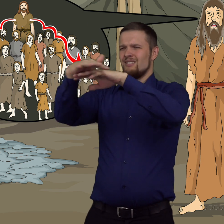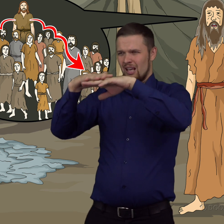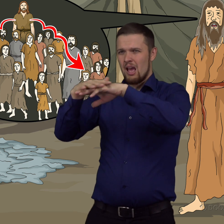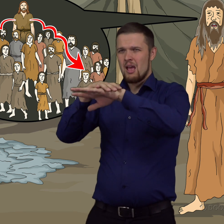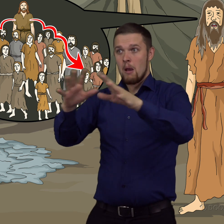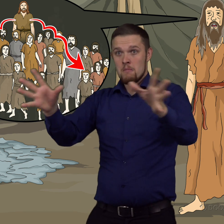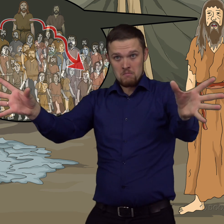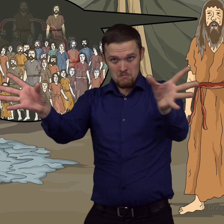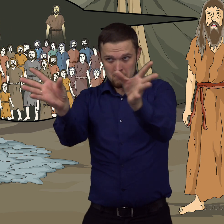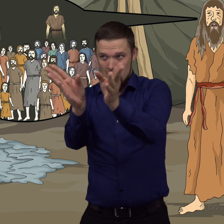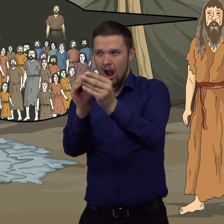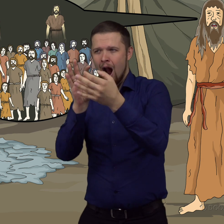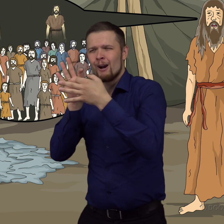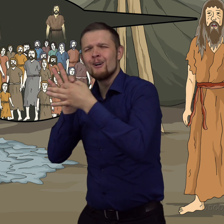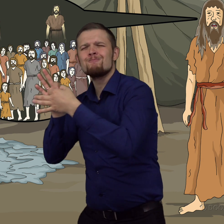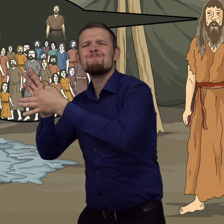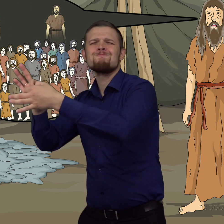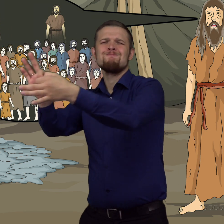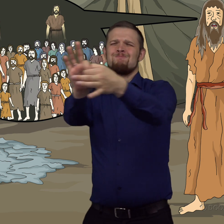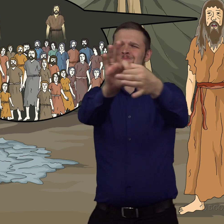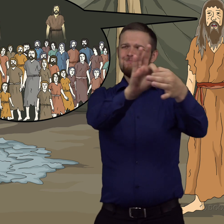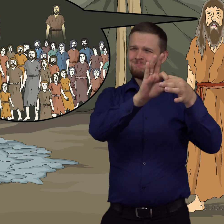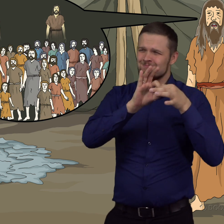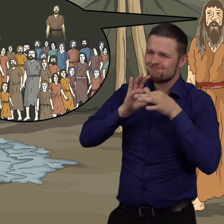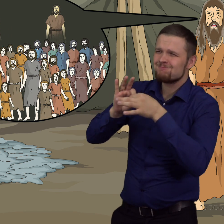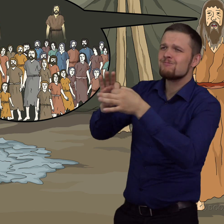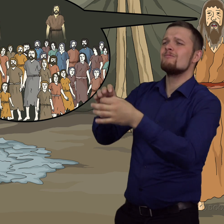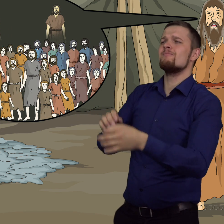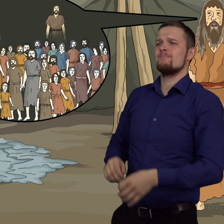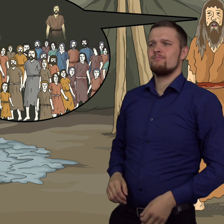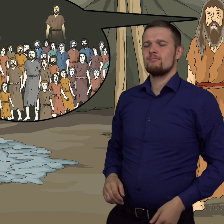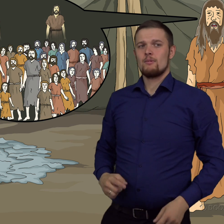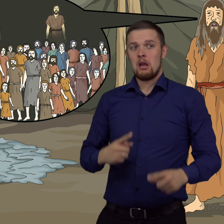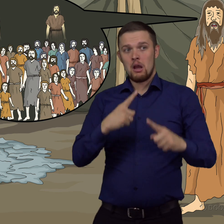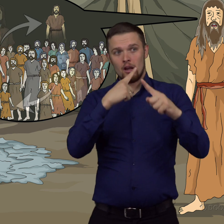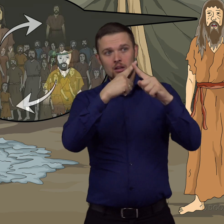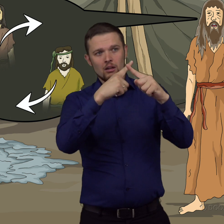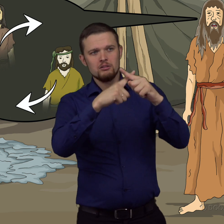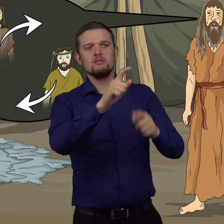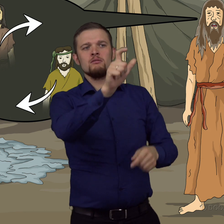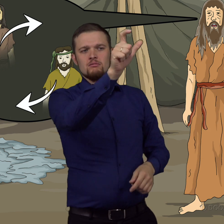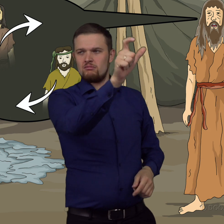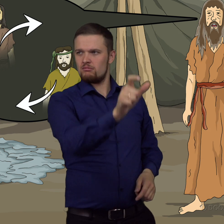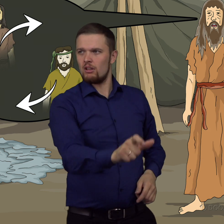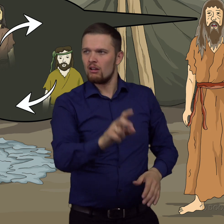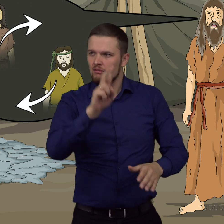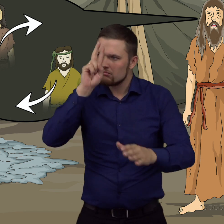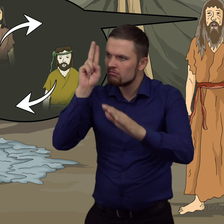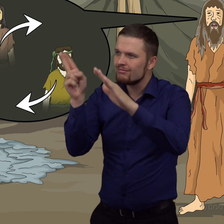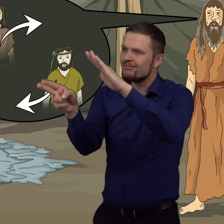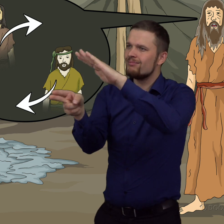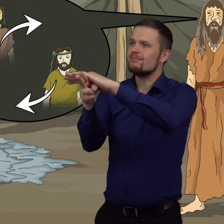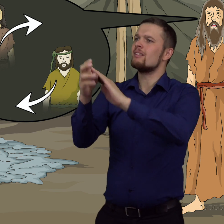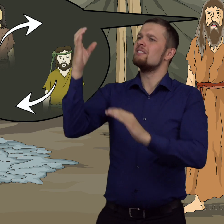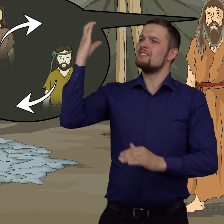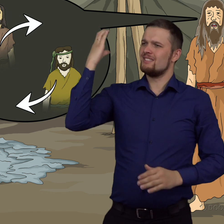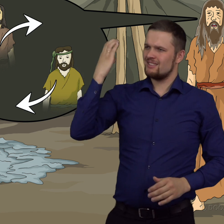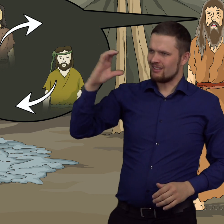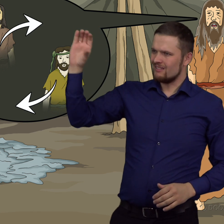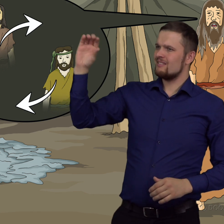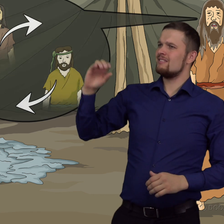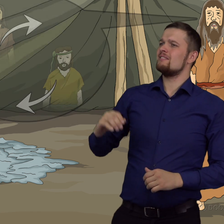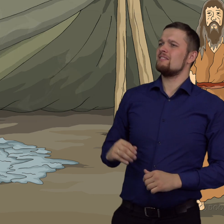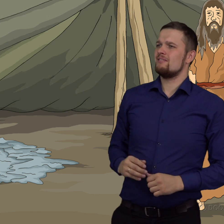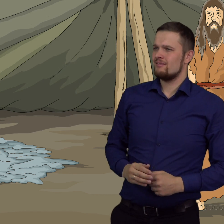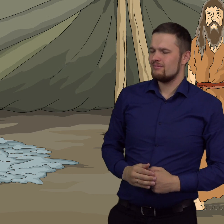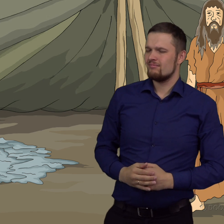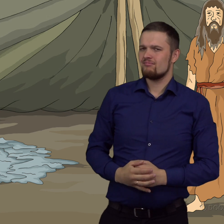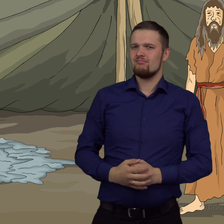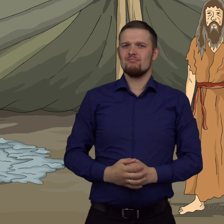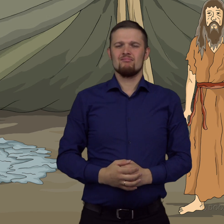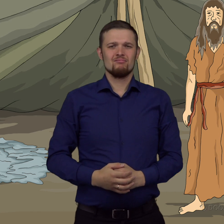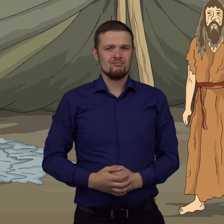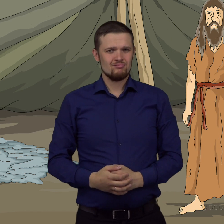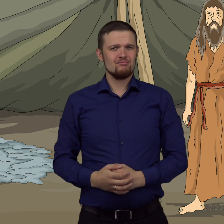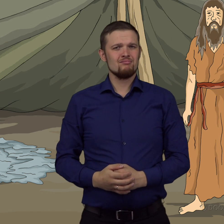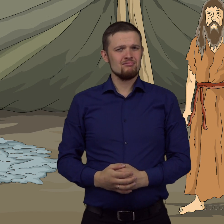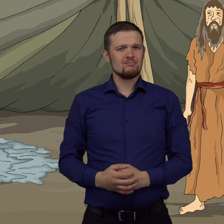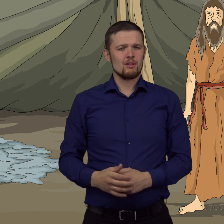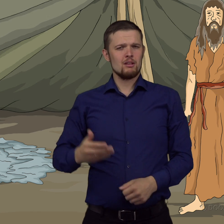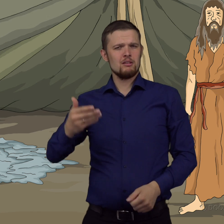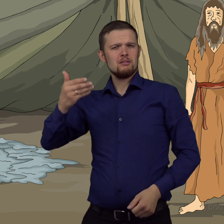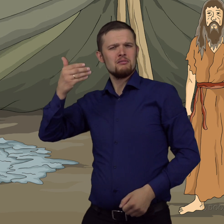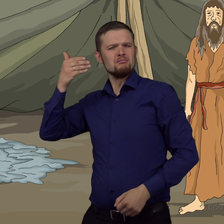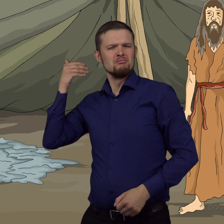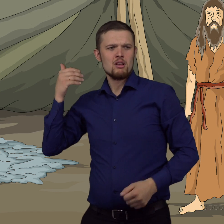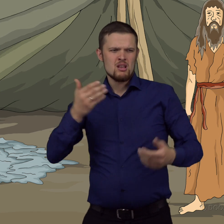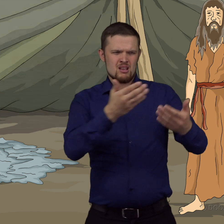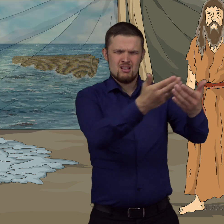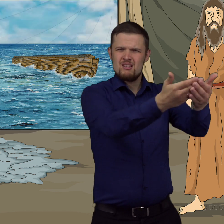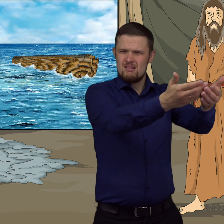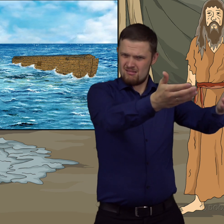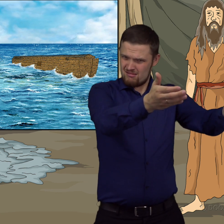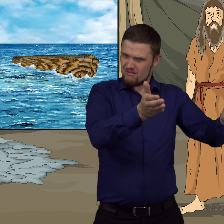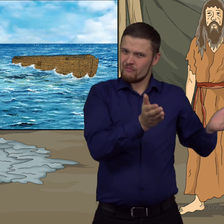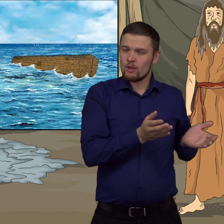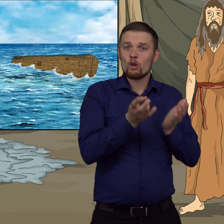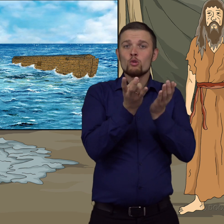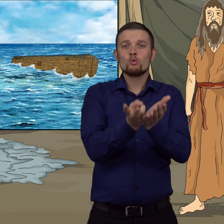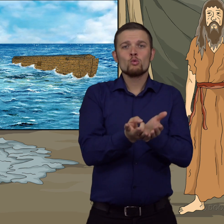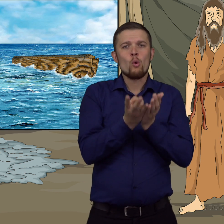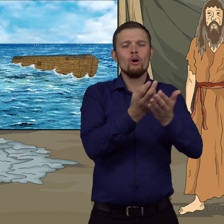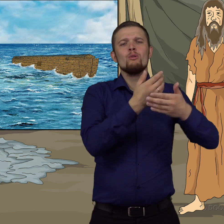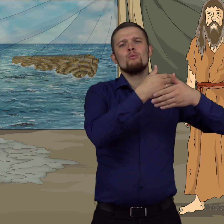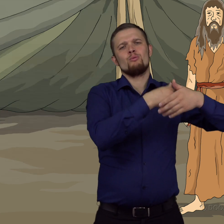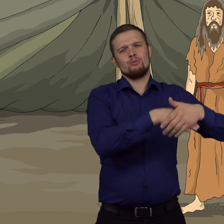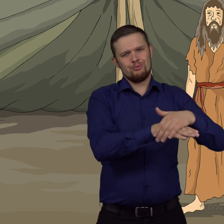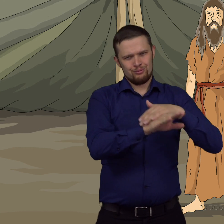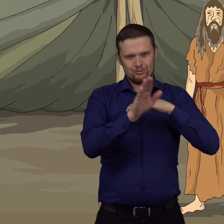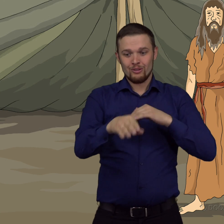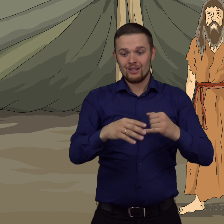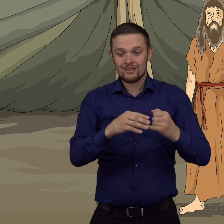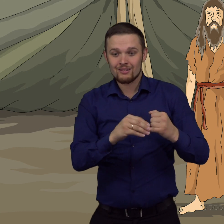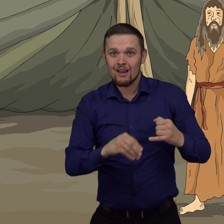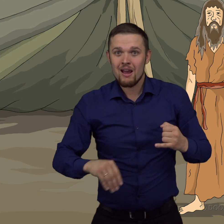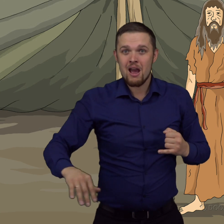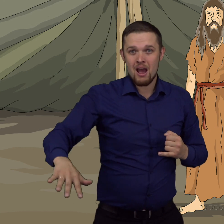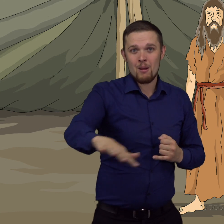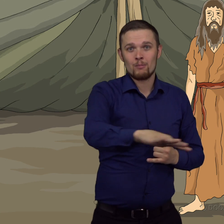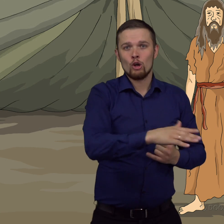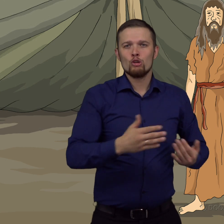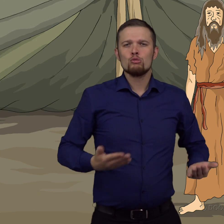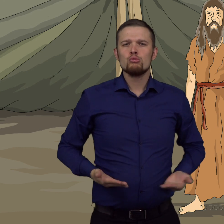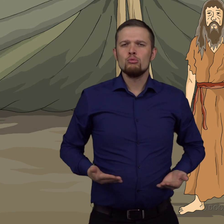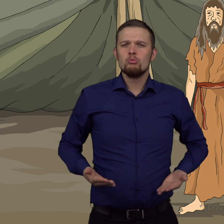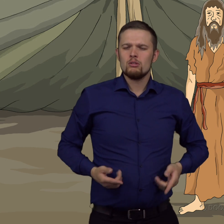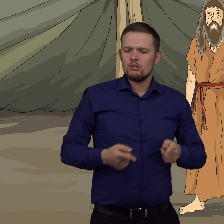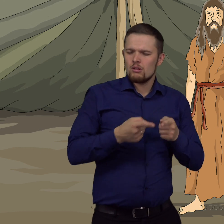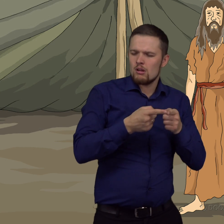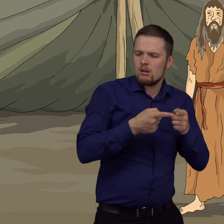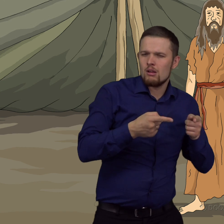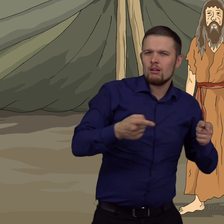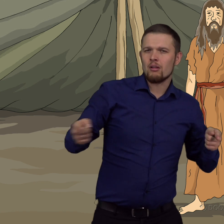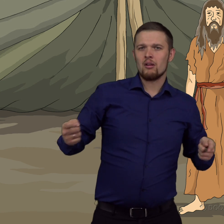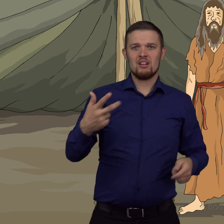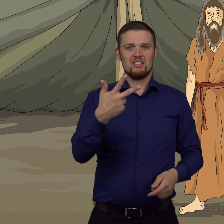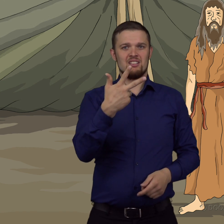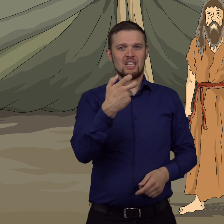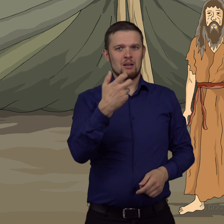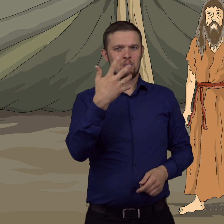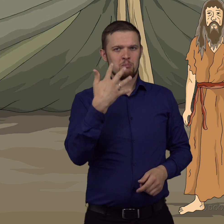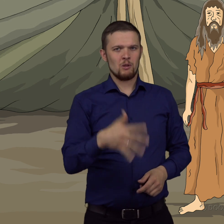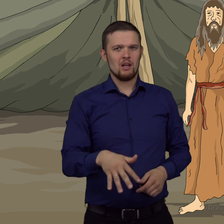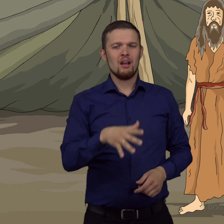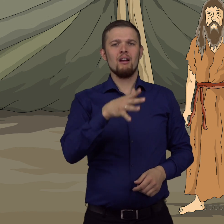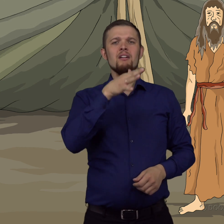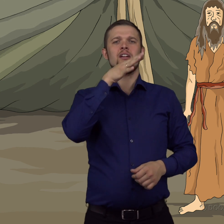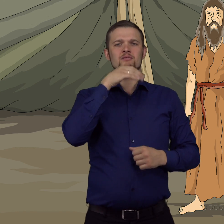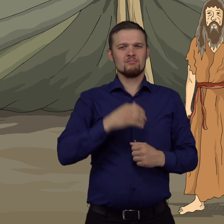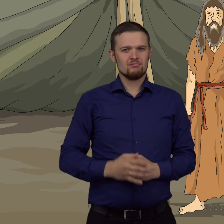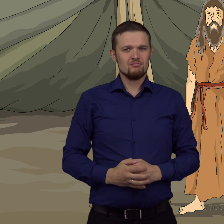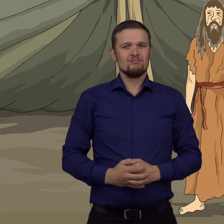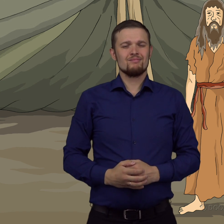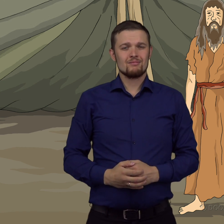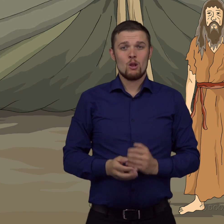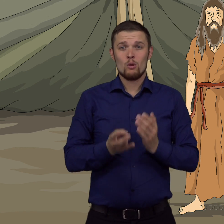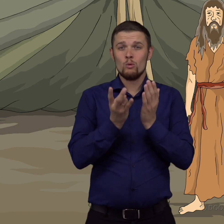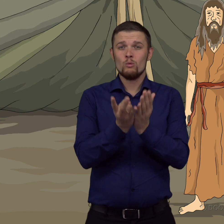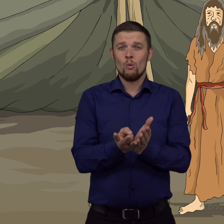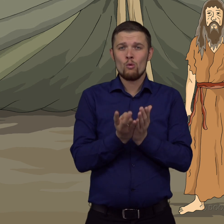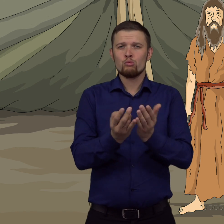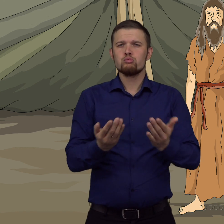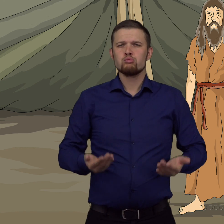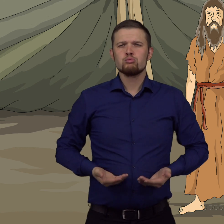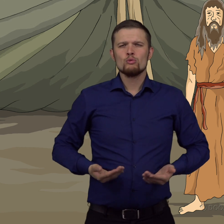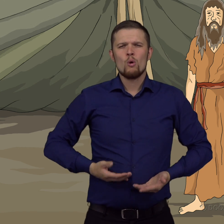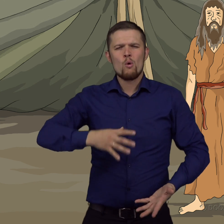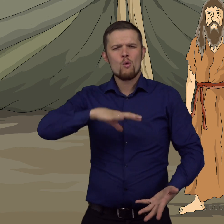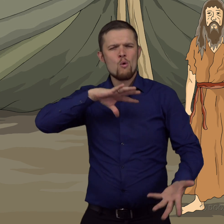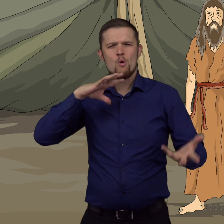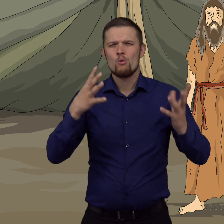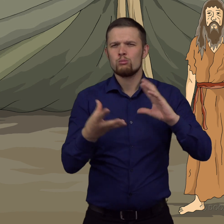may he dwell in the tents of Shem, and may Canaan be his servant.” After the flood, Noah lived 350 years.